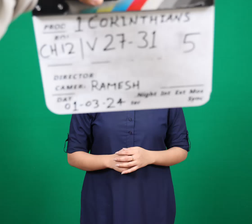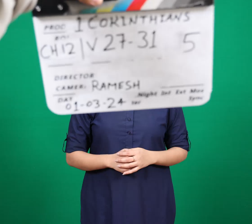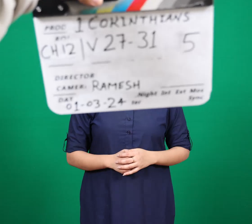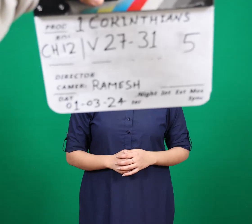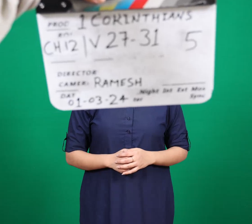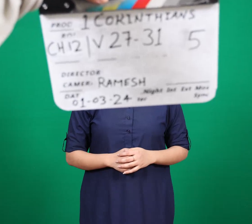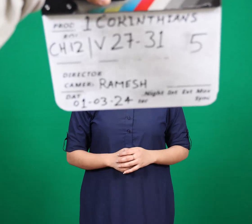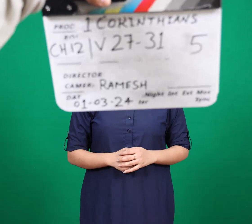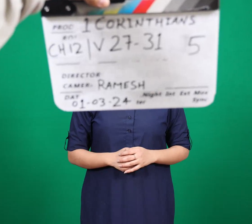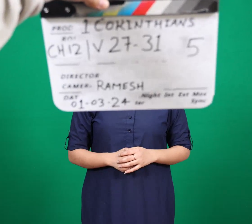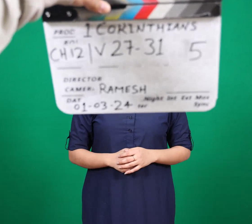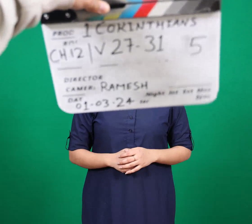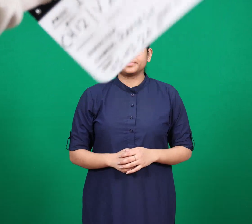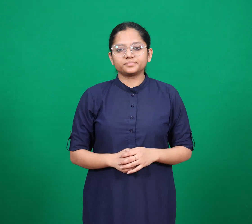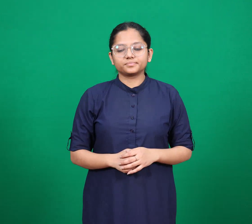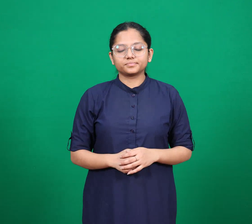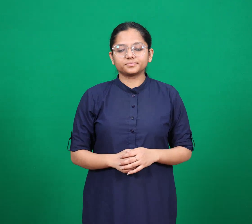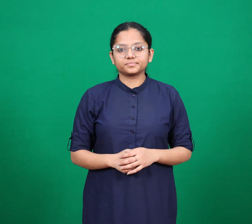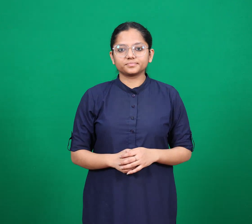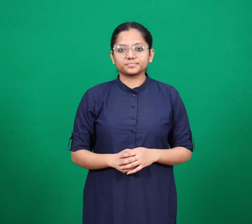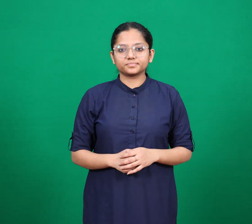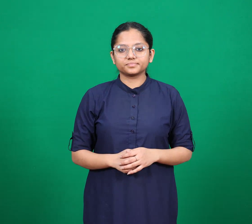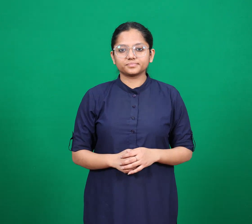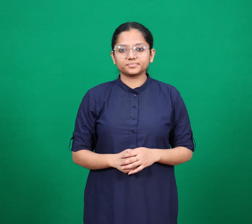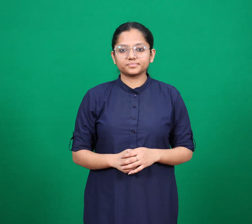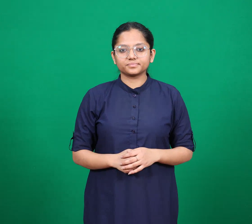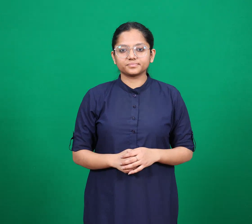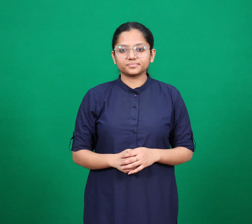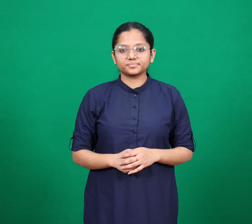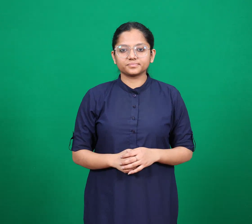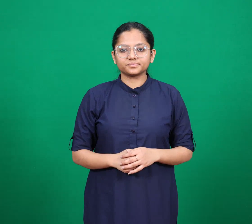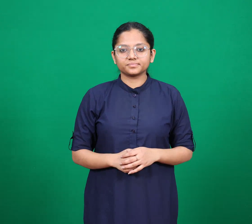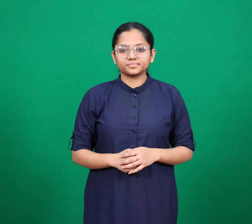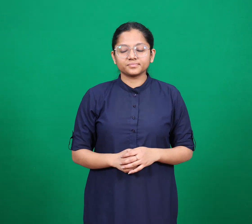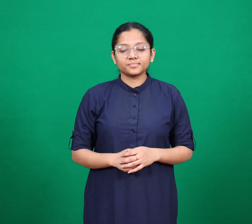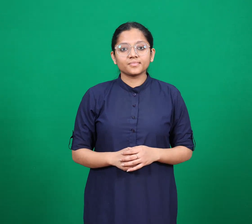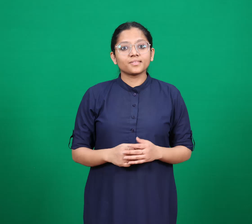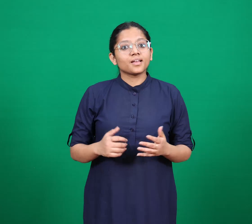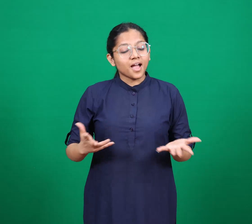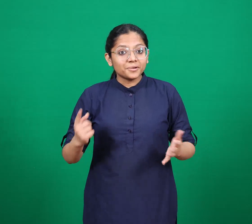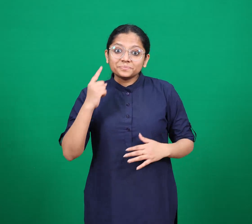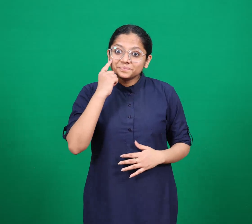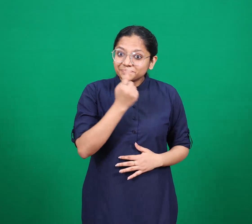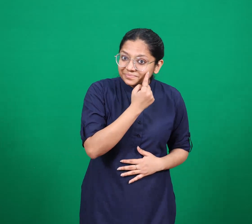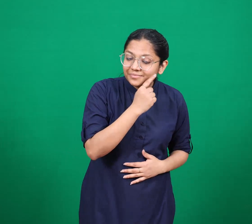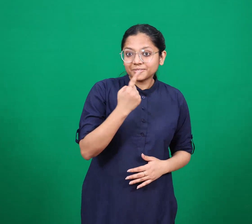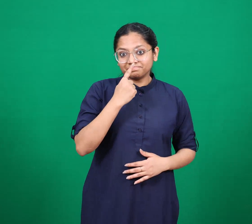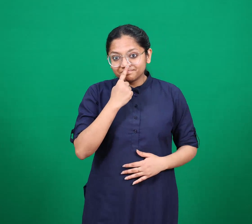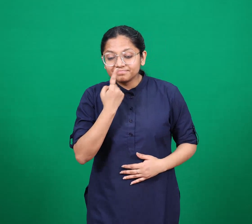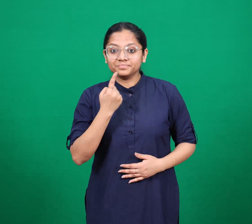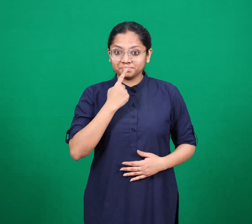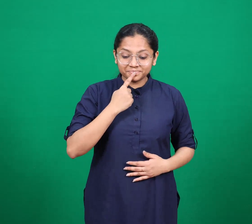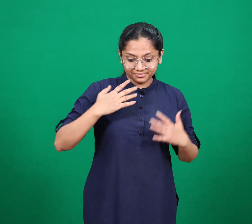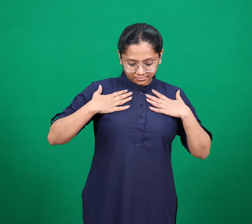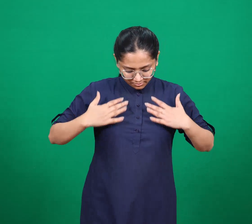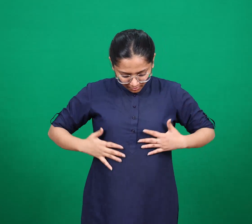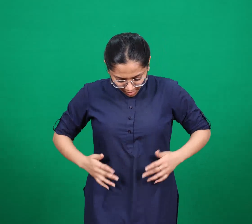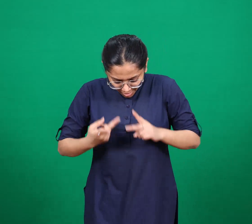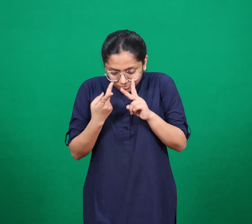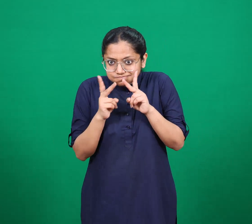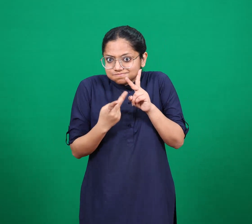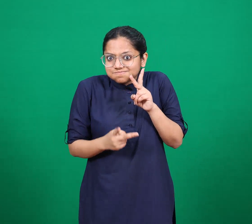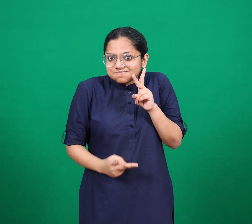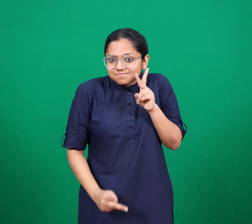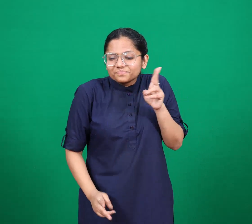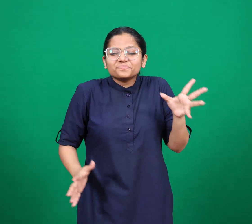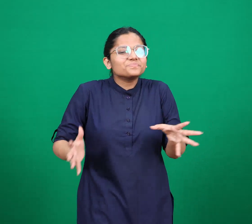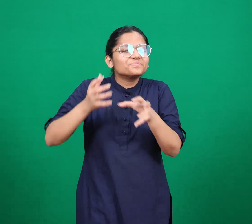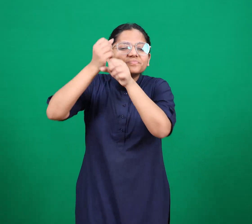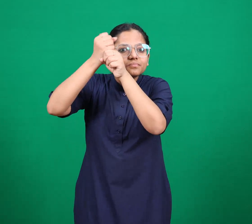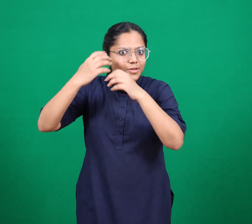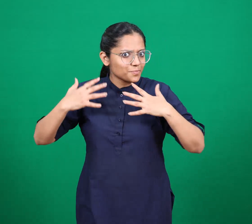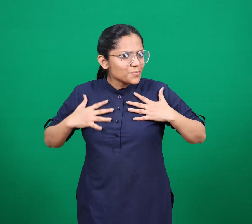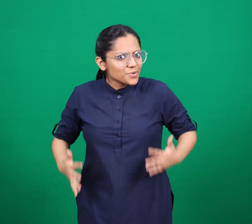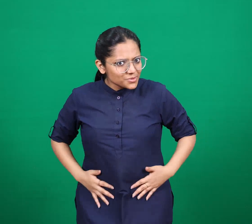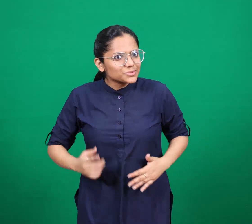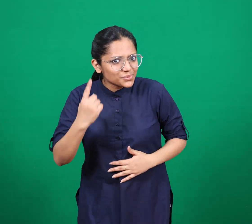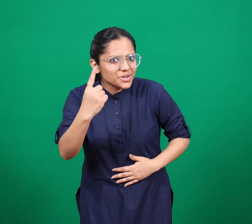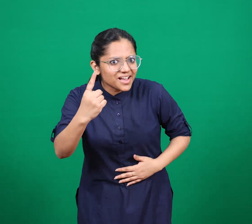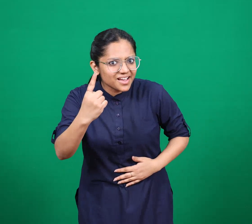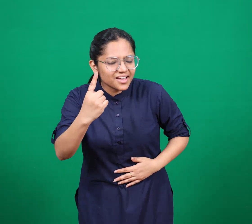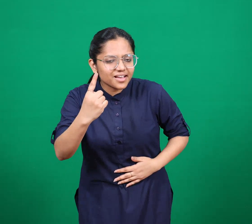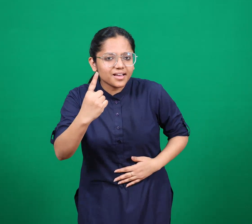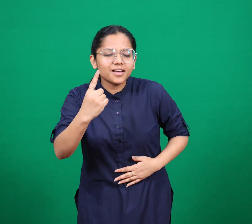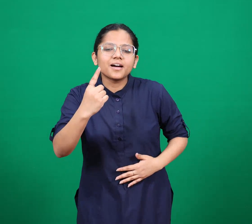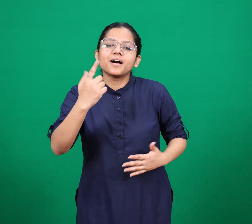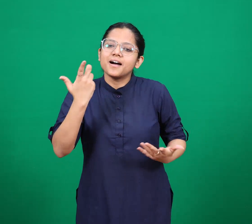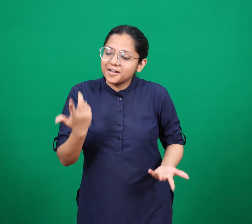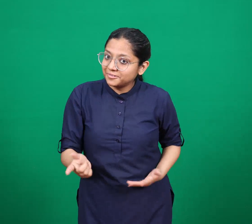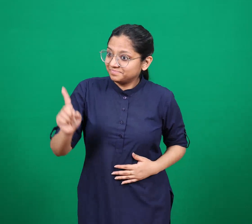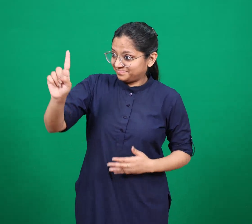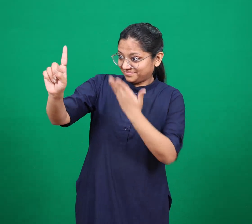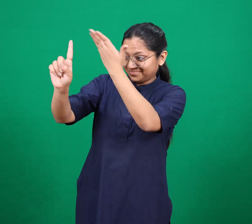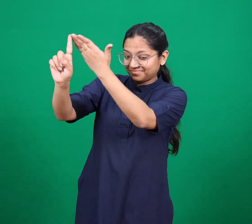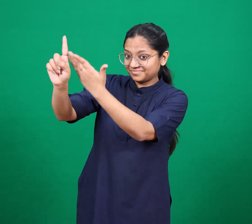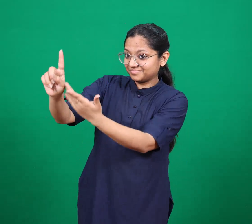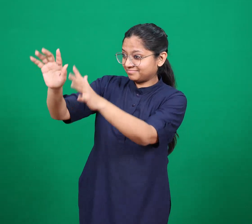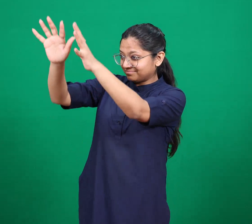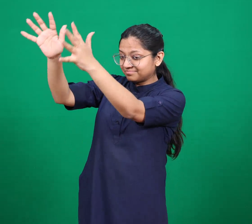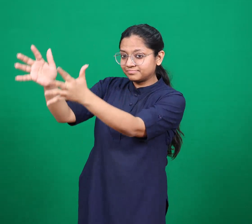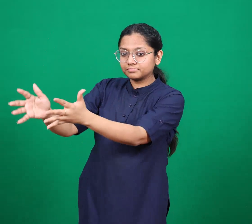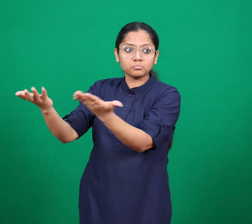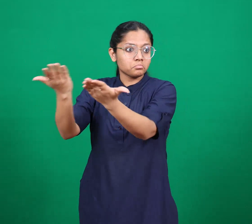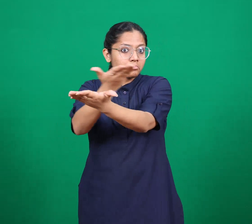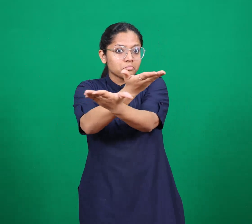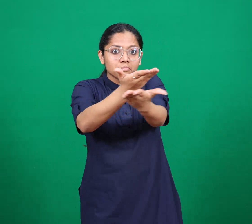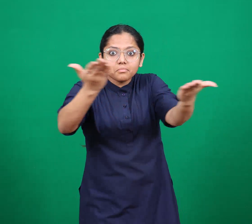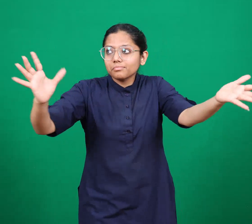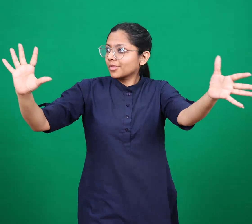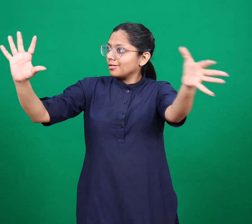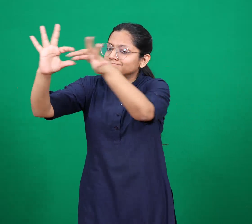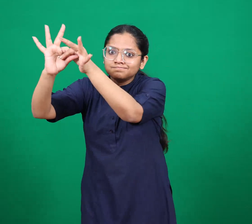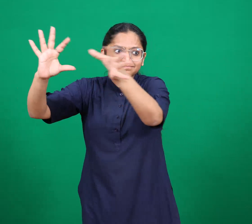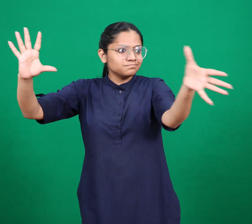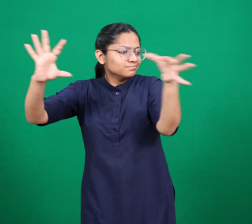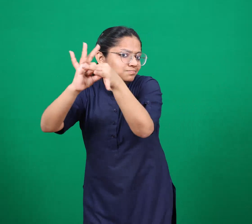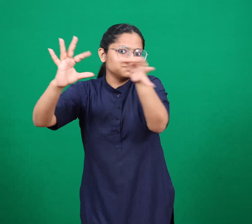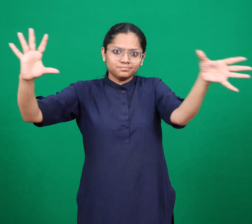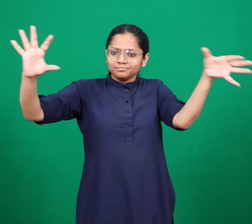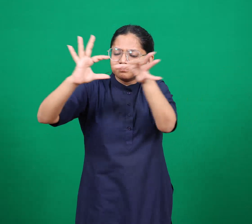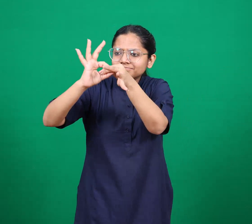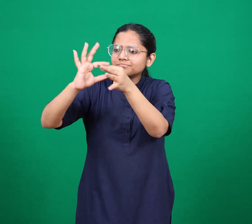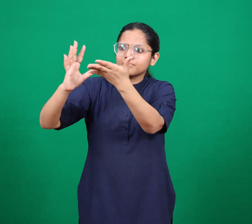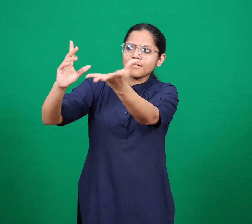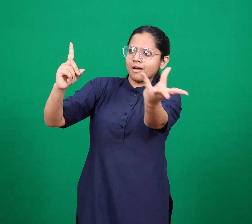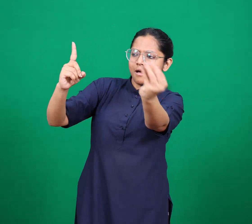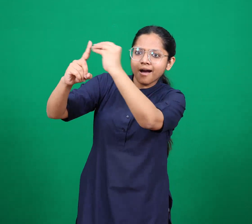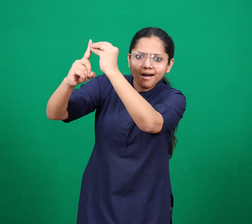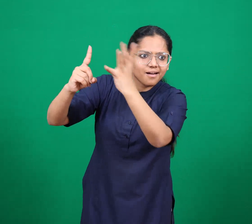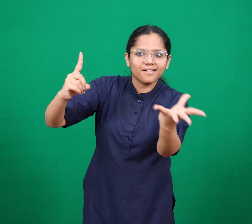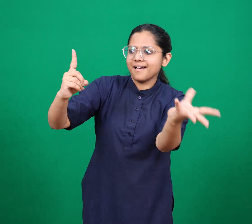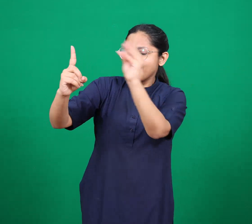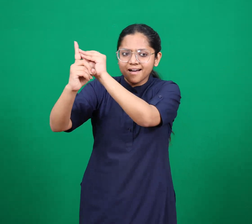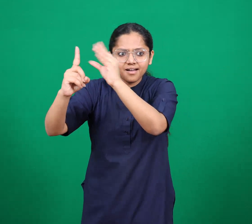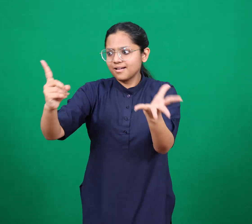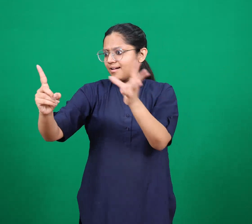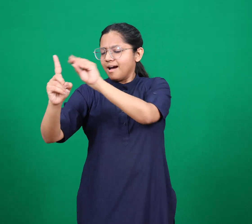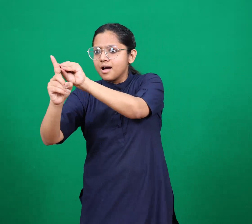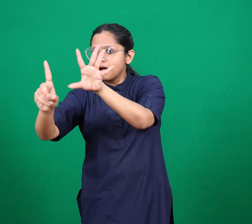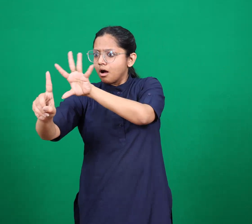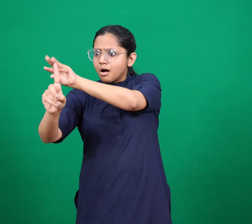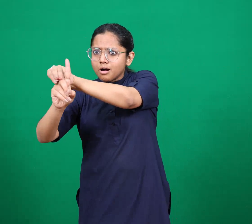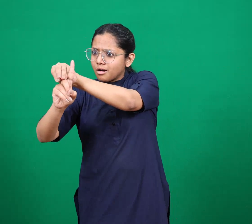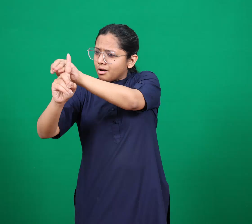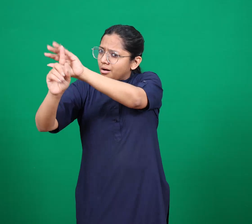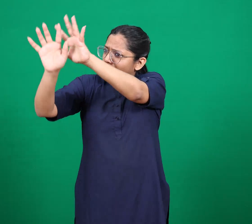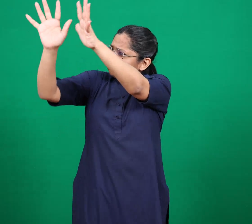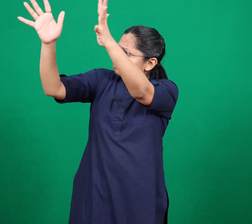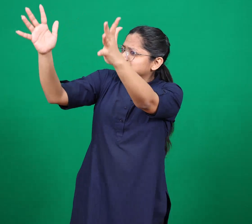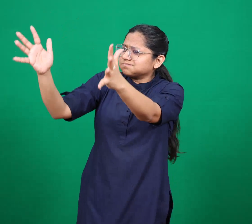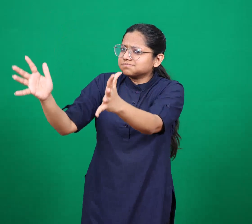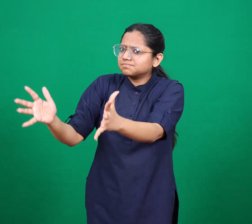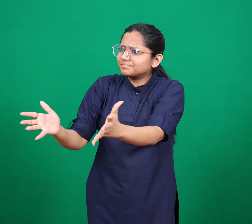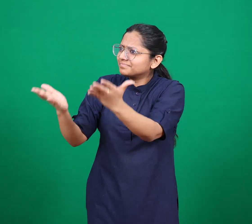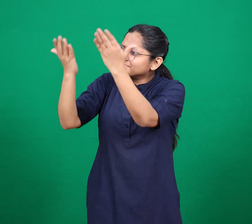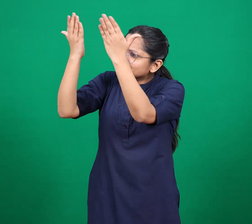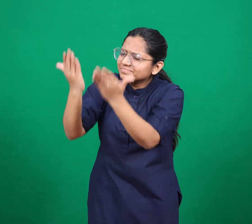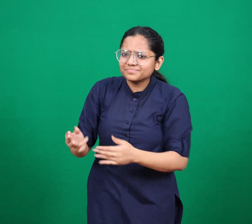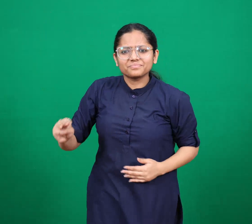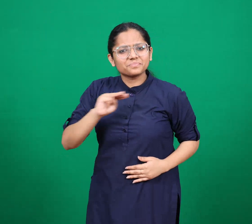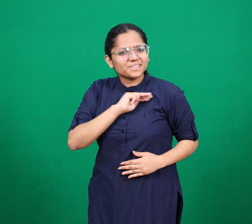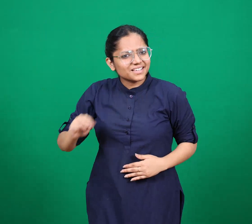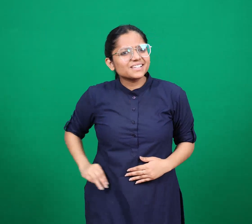Now you are the body of Christ, and each of you is a member of it.